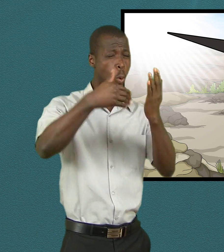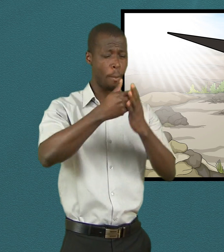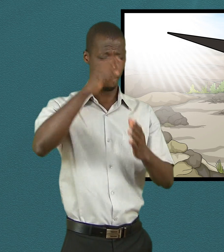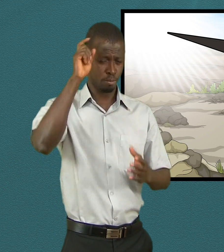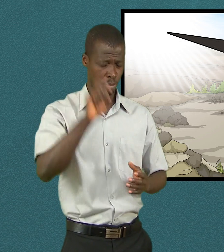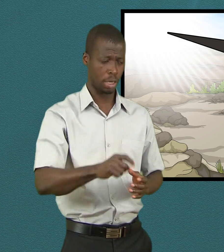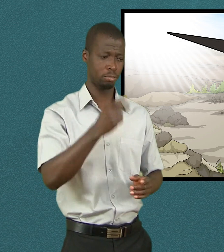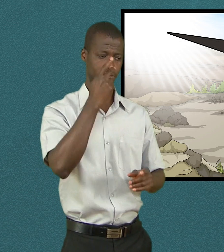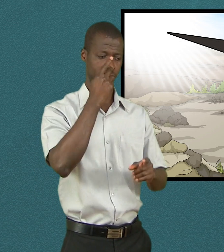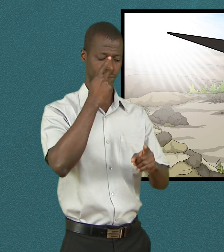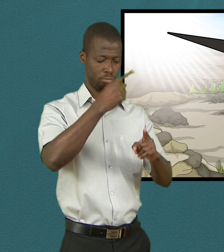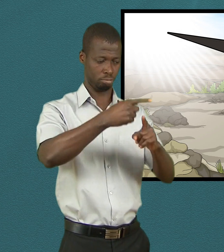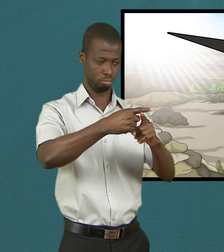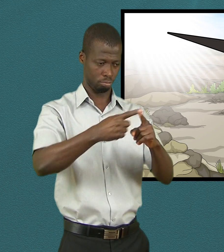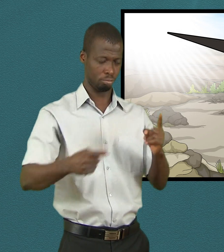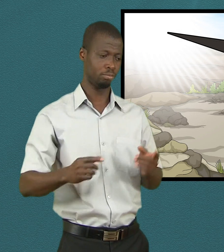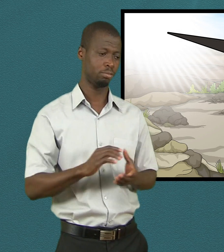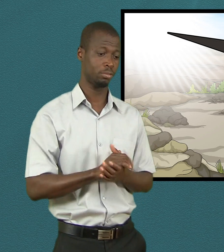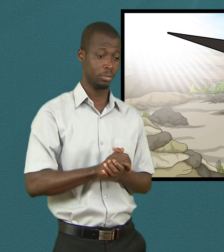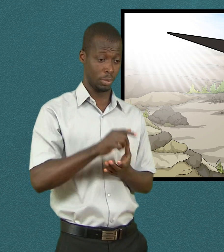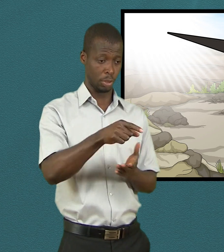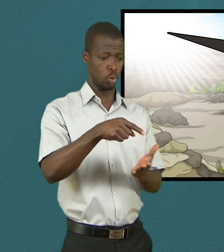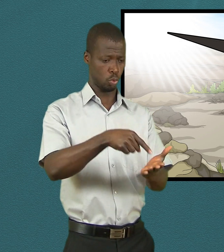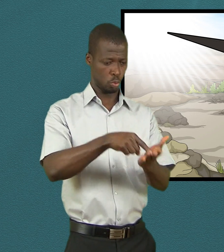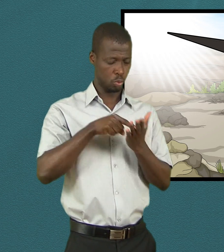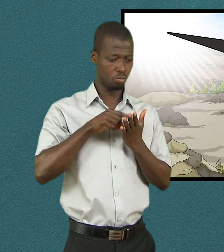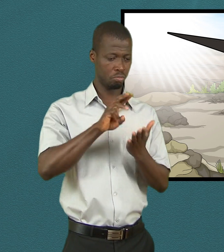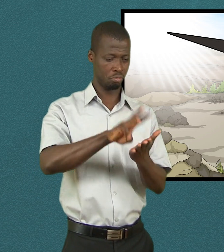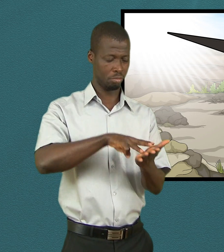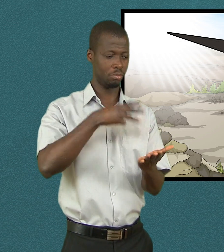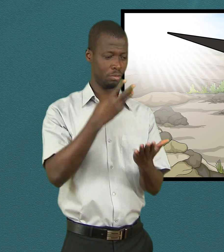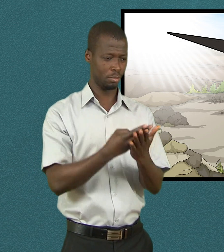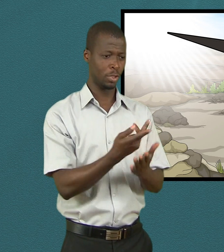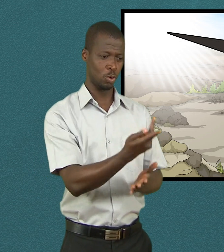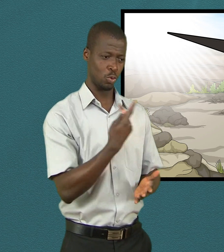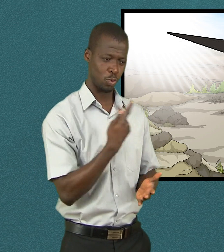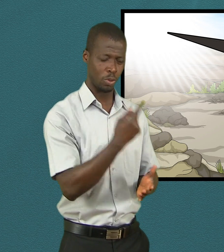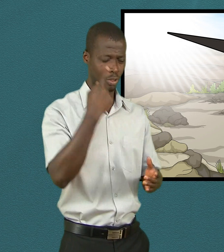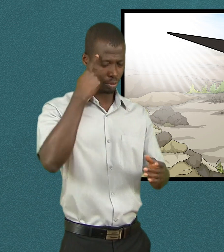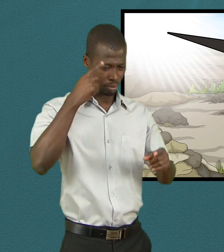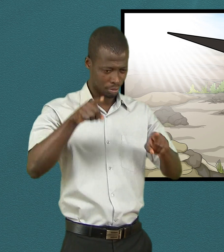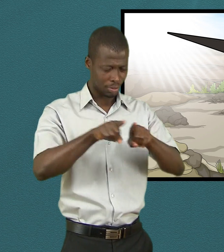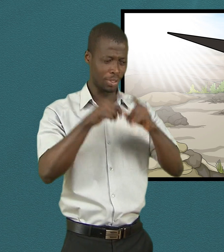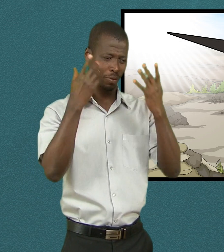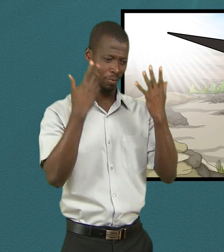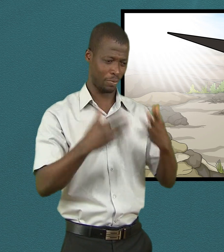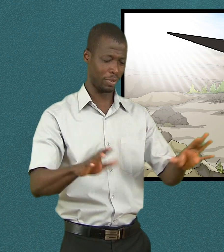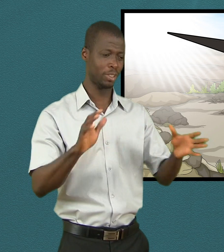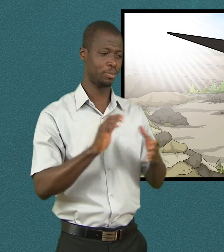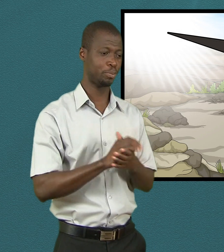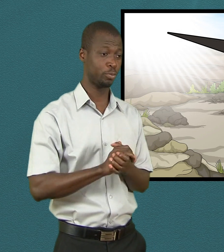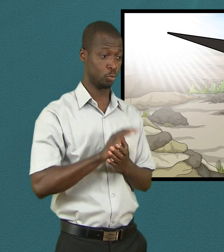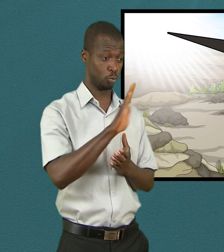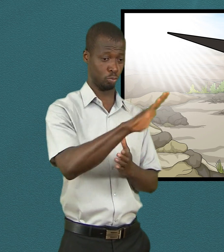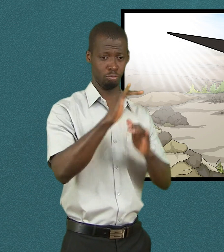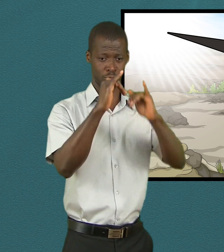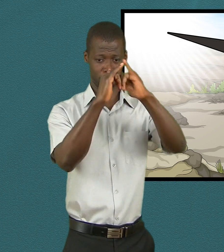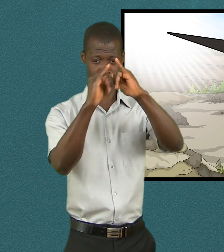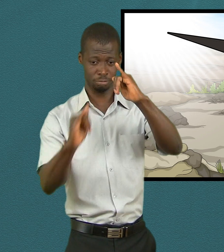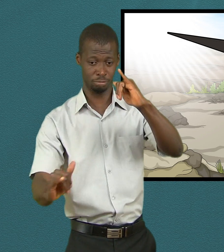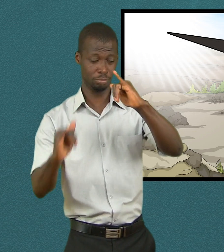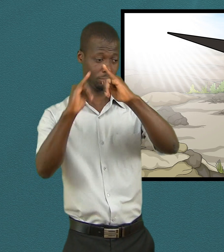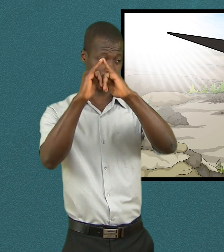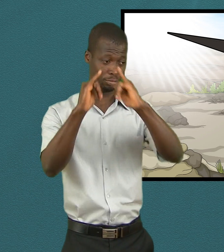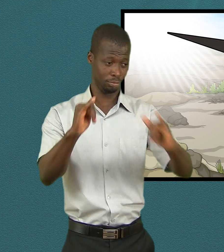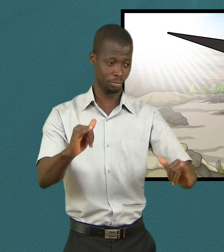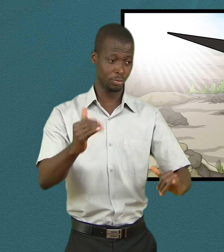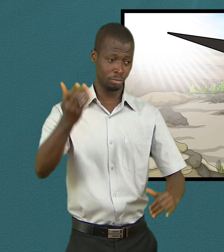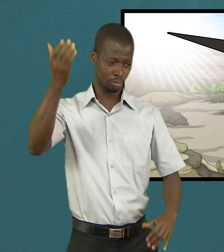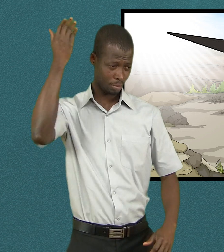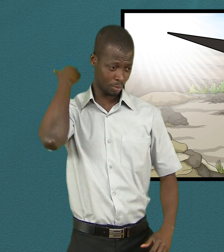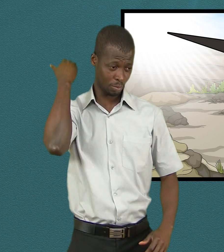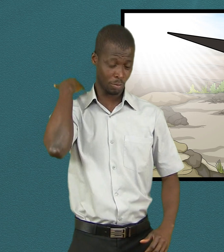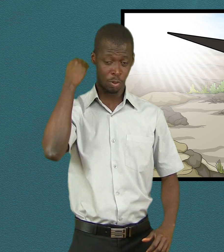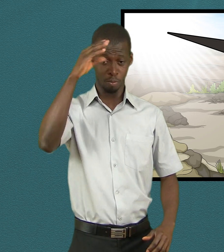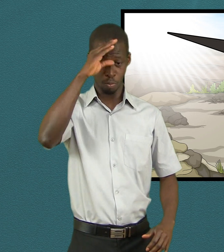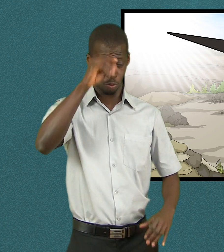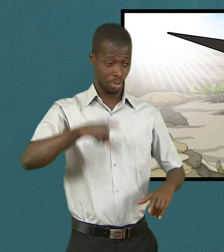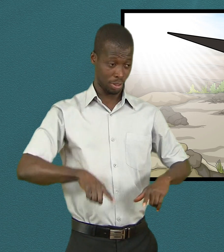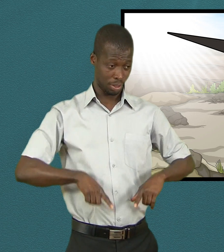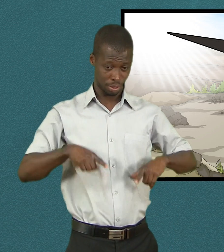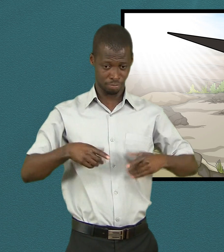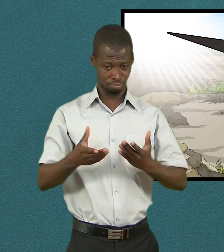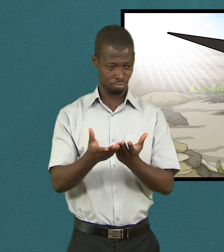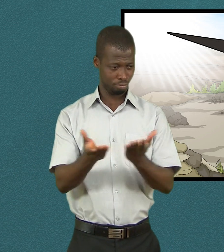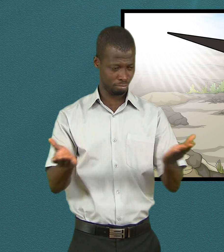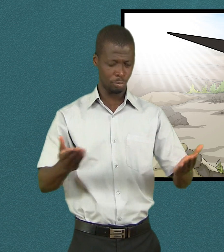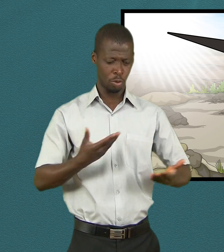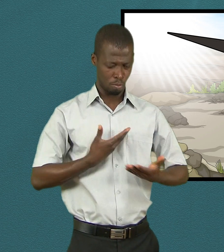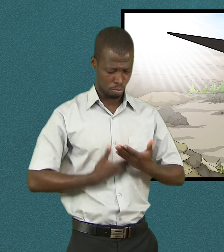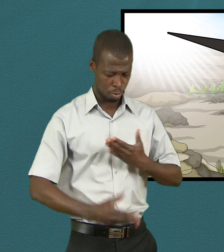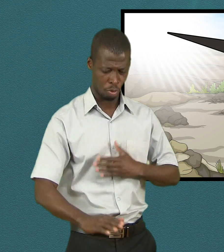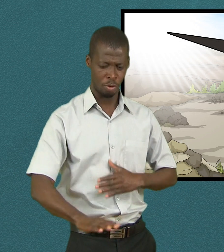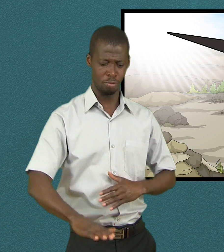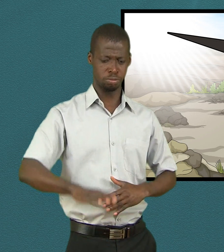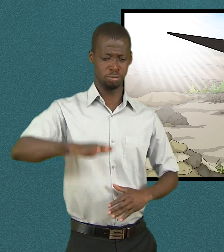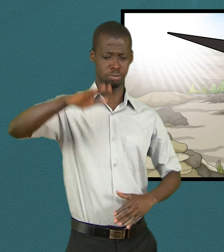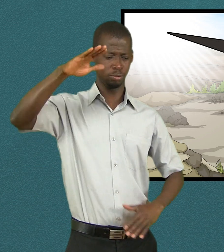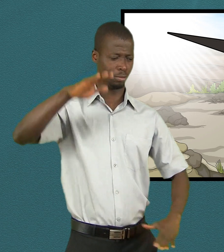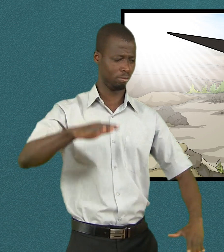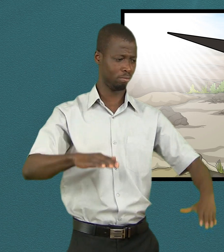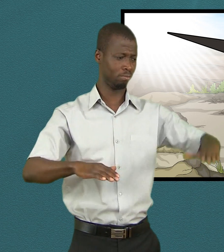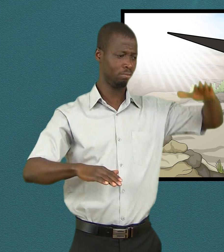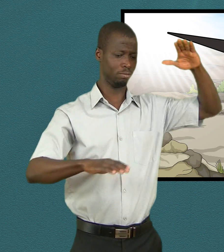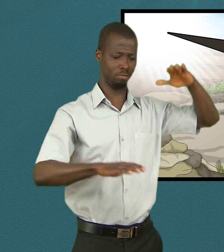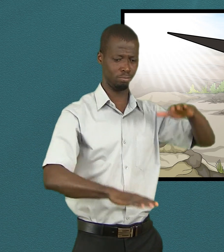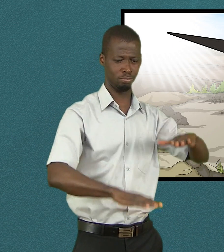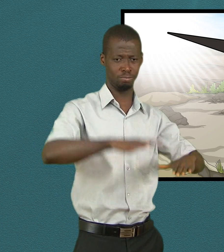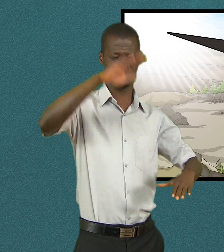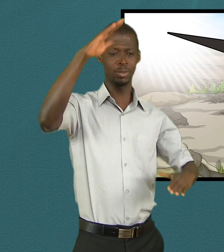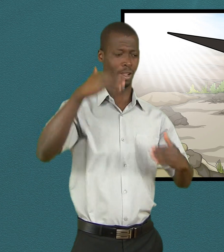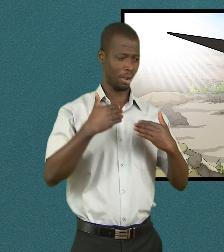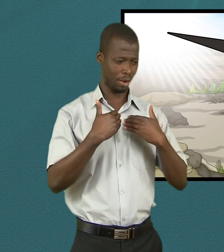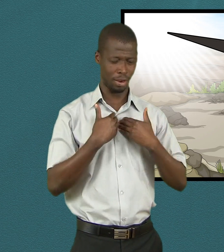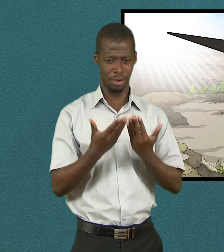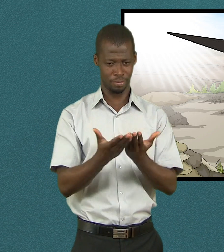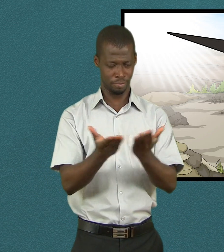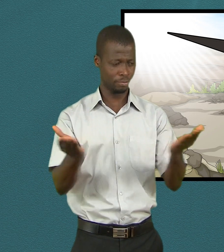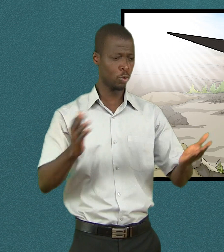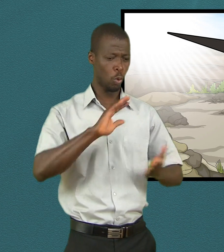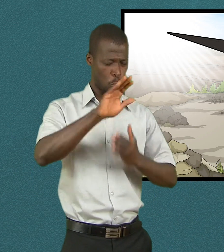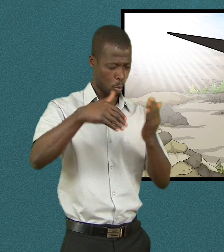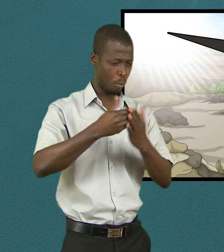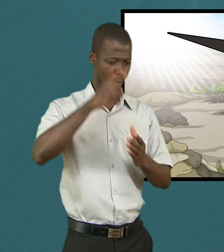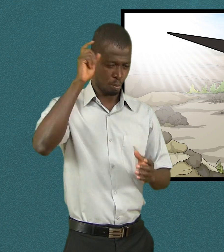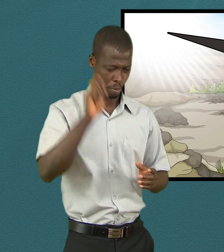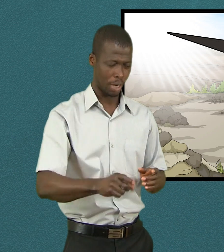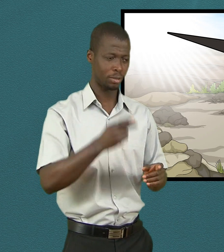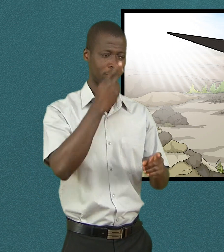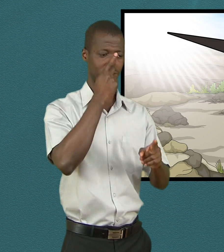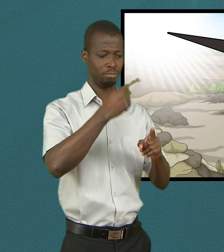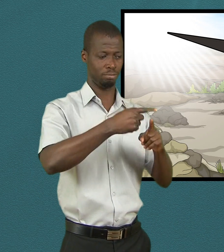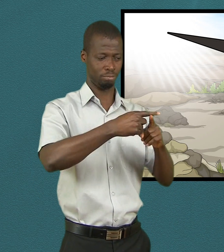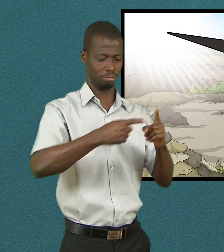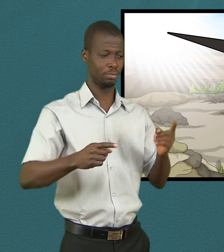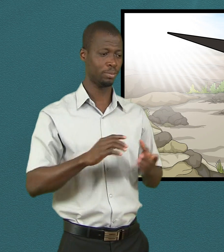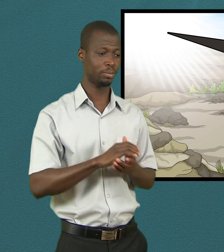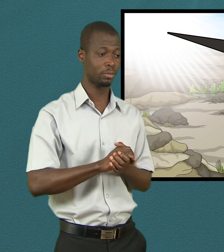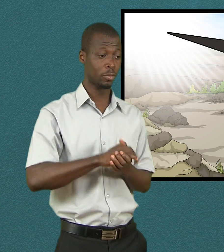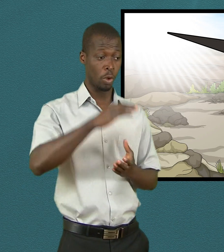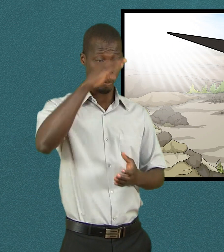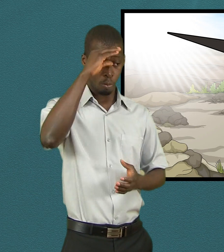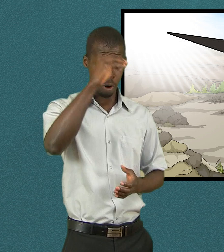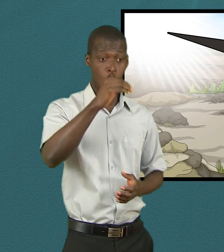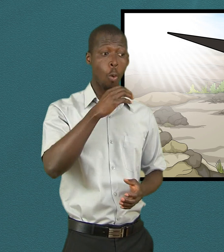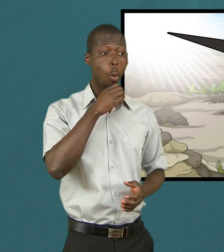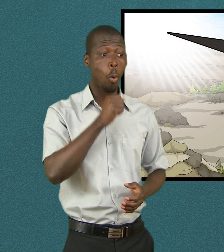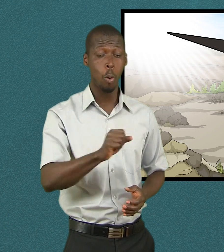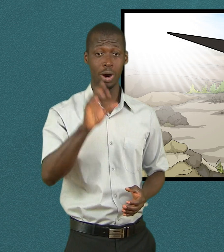You are to circumcise the flesh of your foreskin, and this will be a sign of the covenant between Me and you.